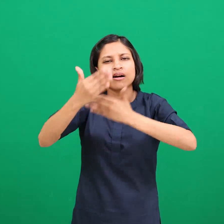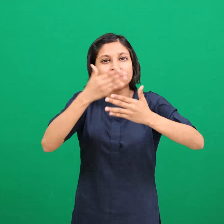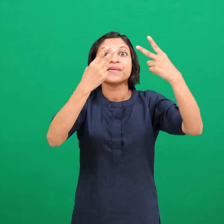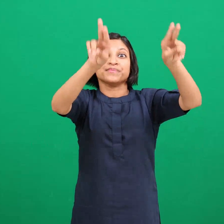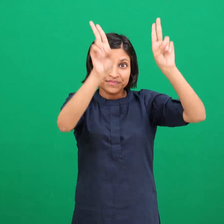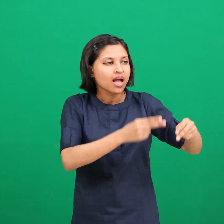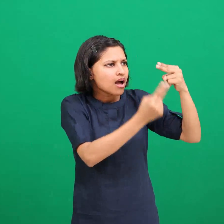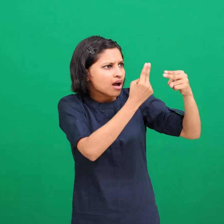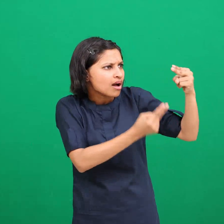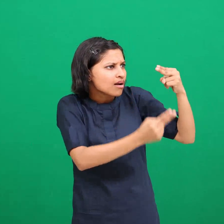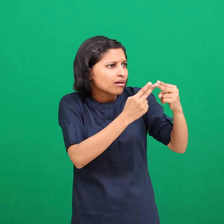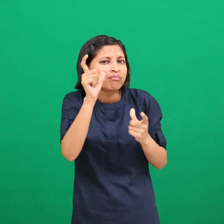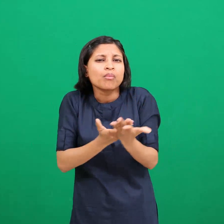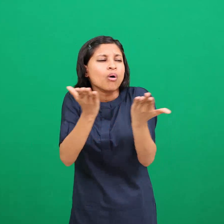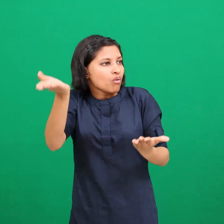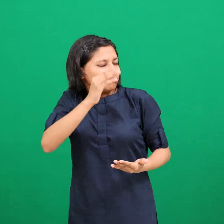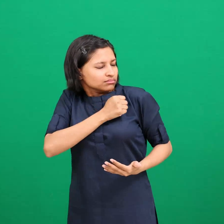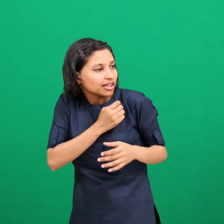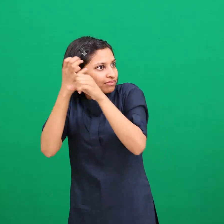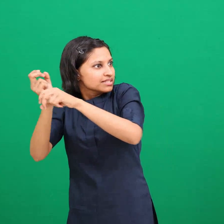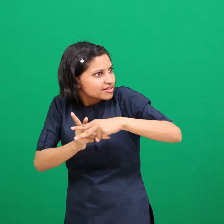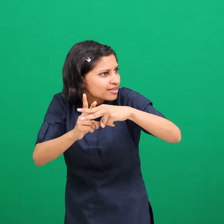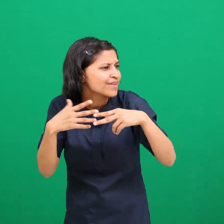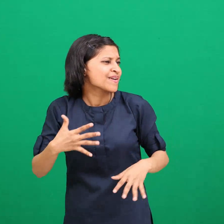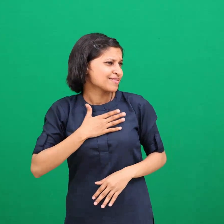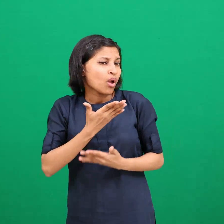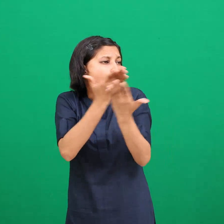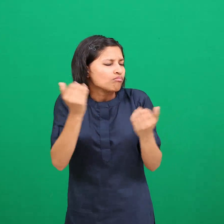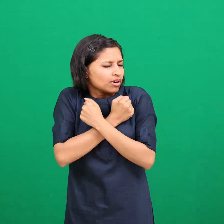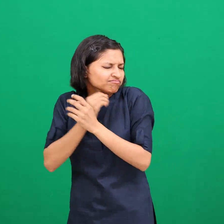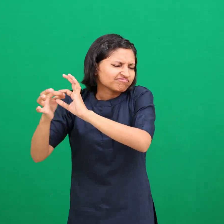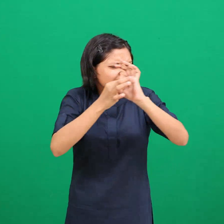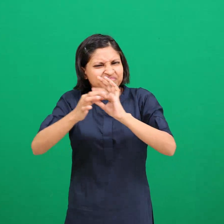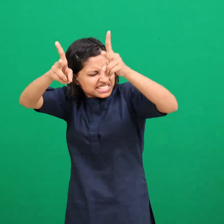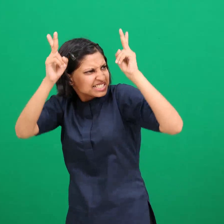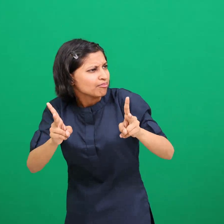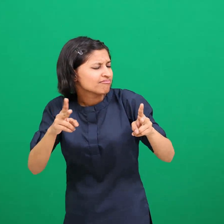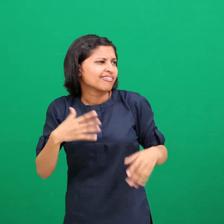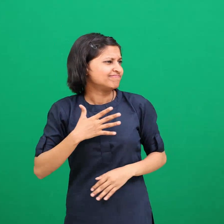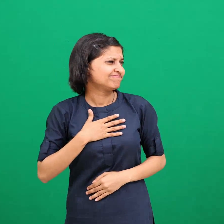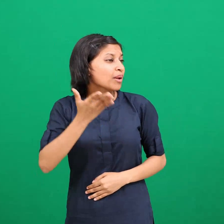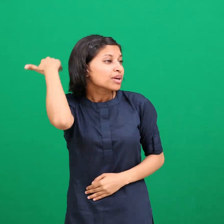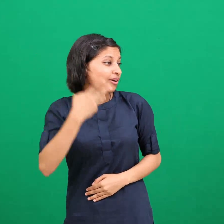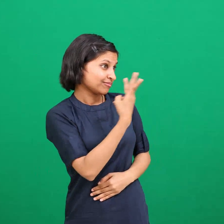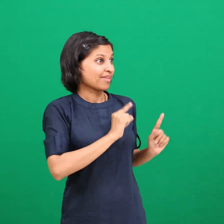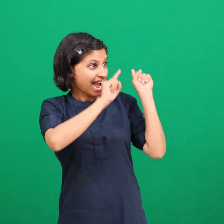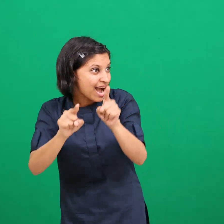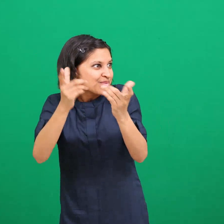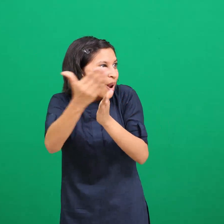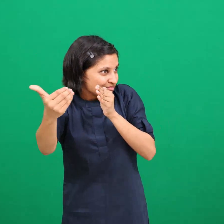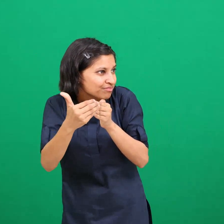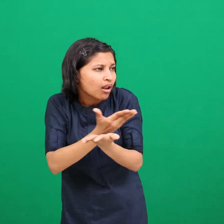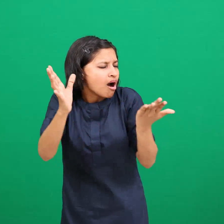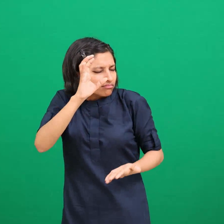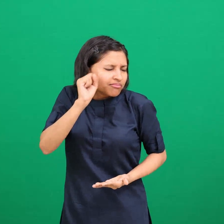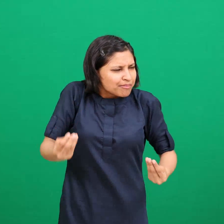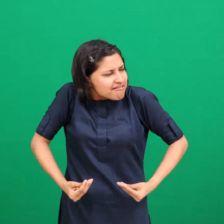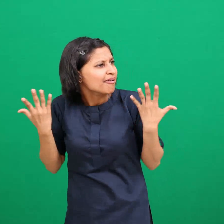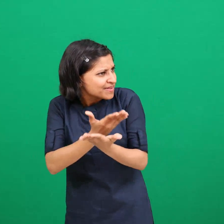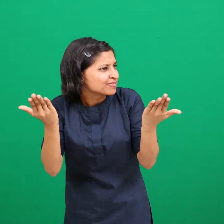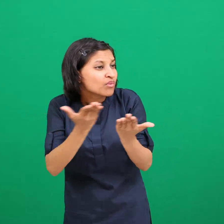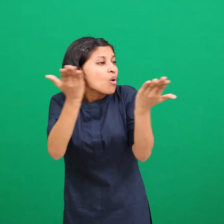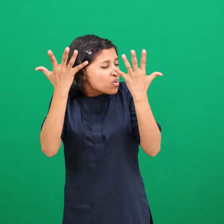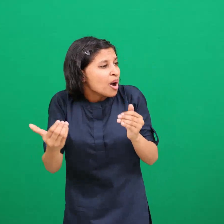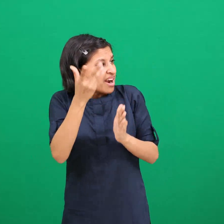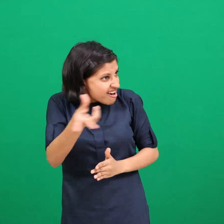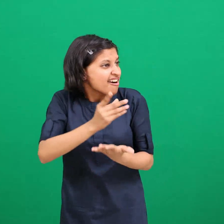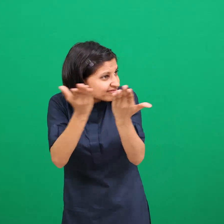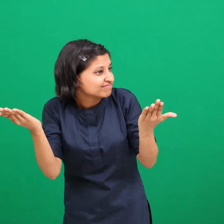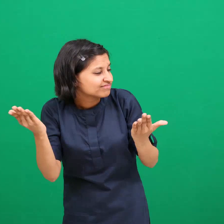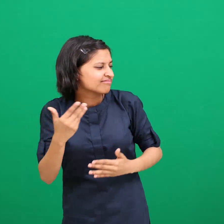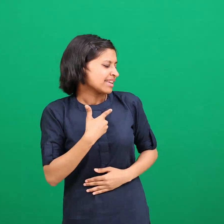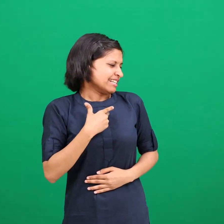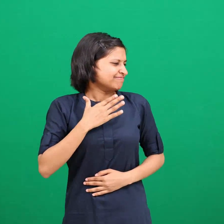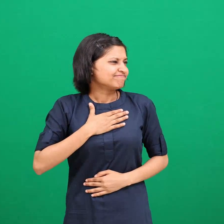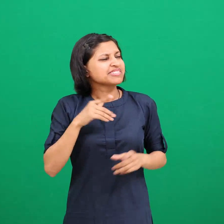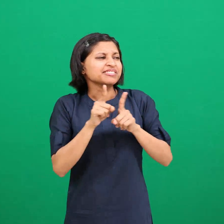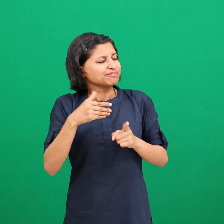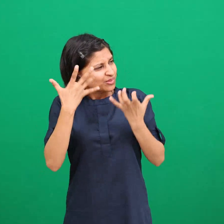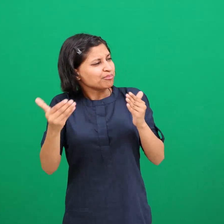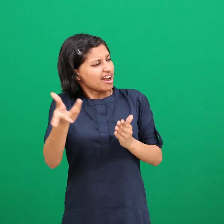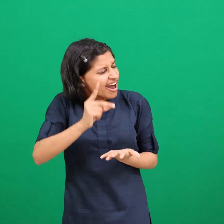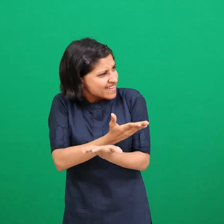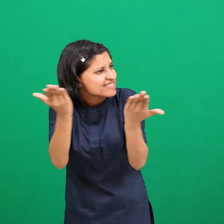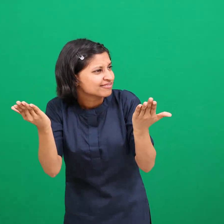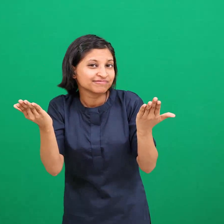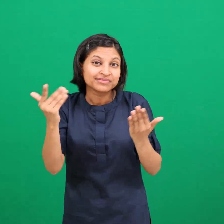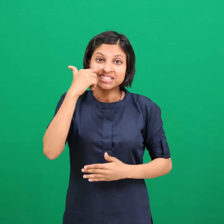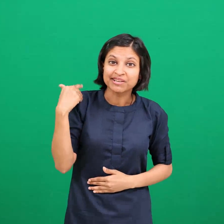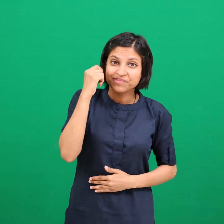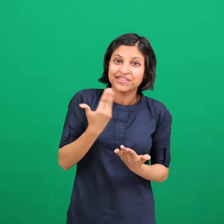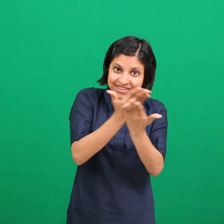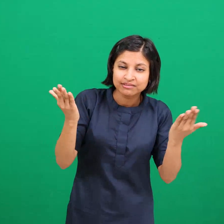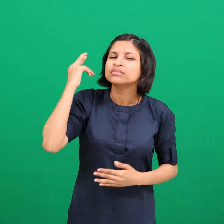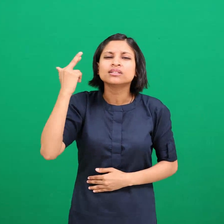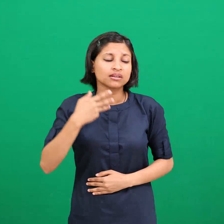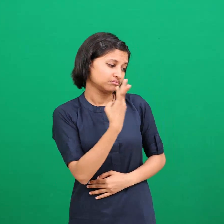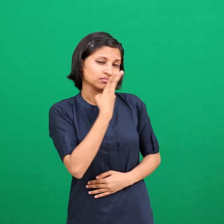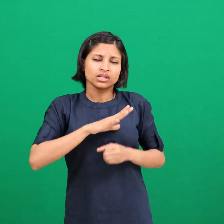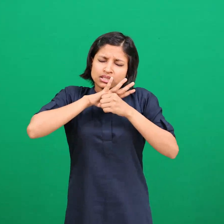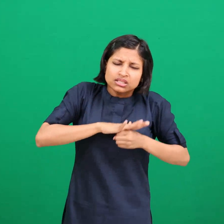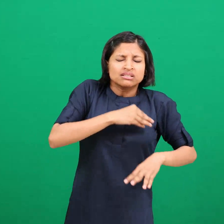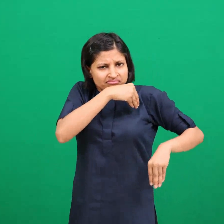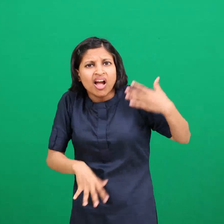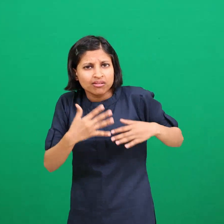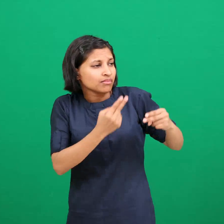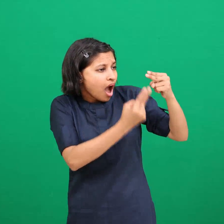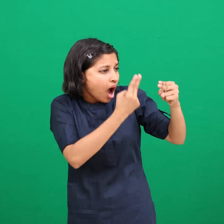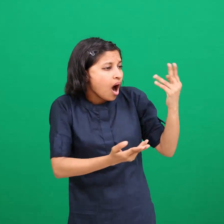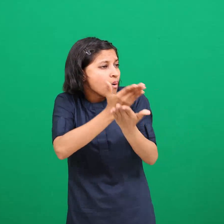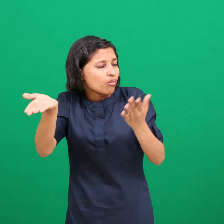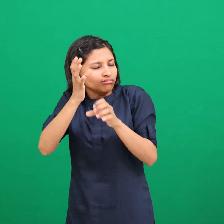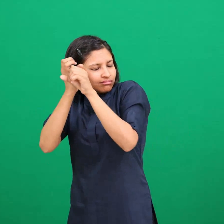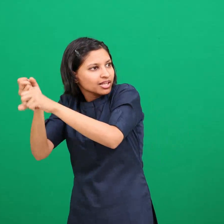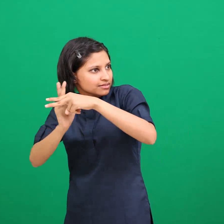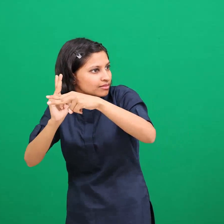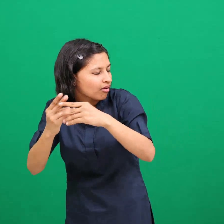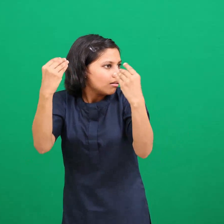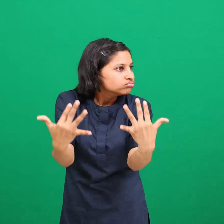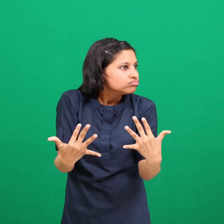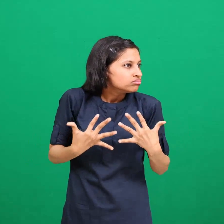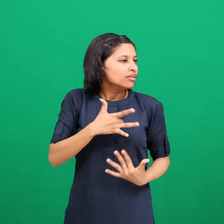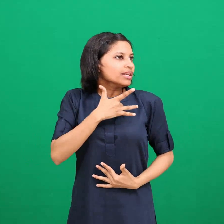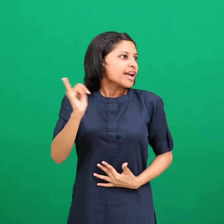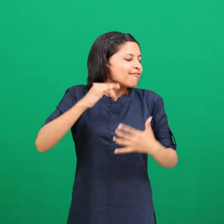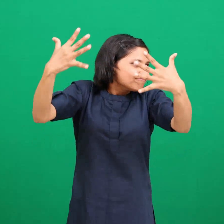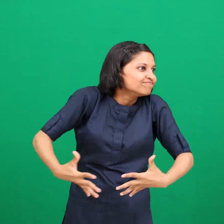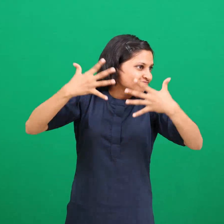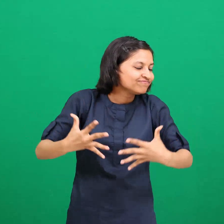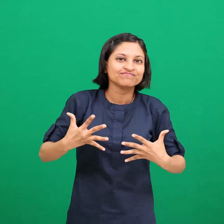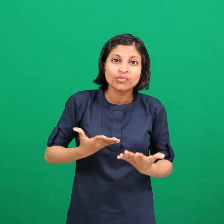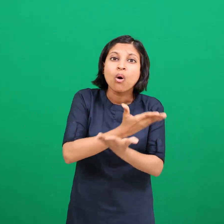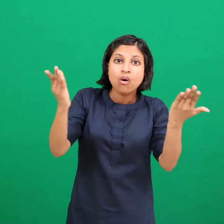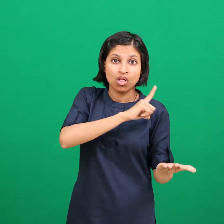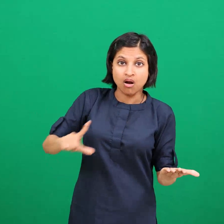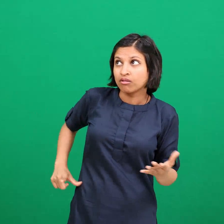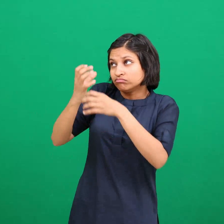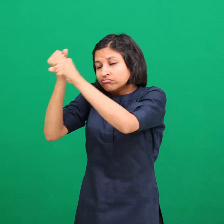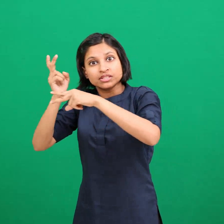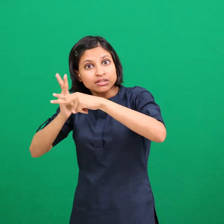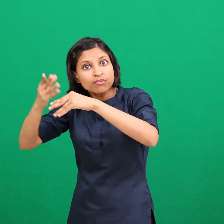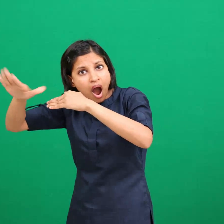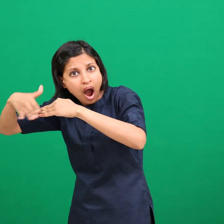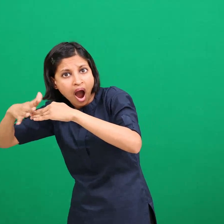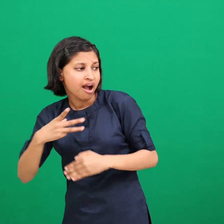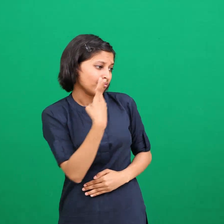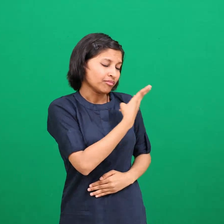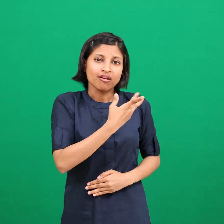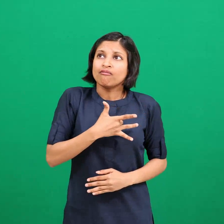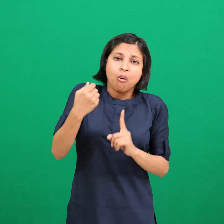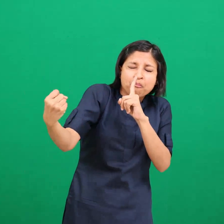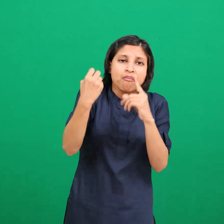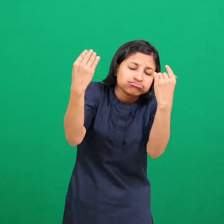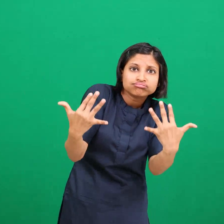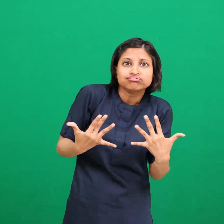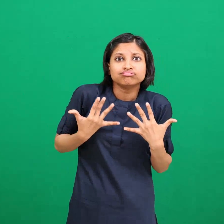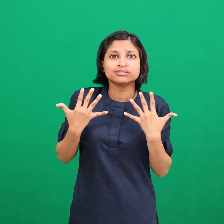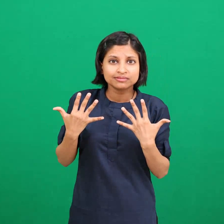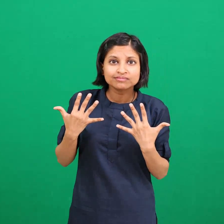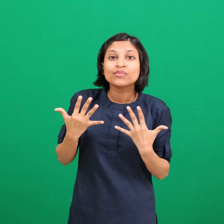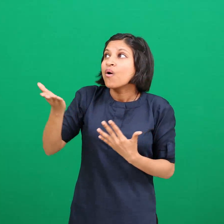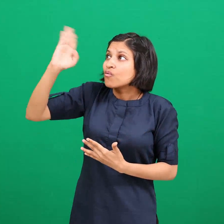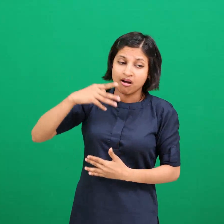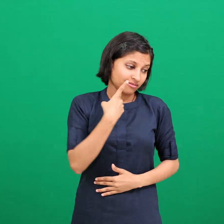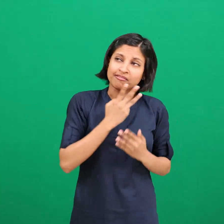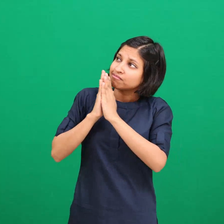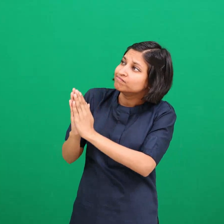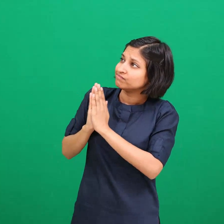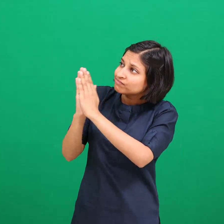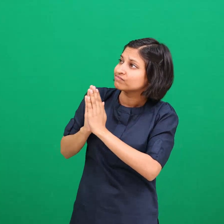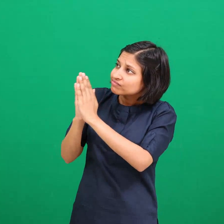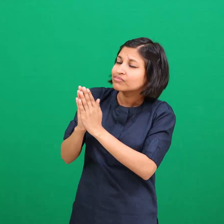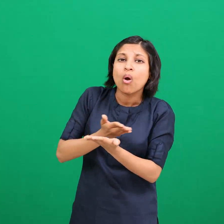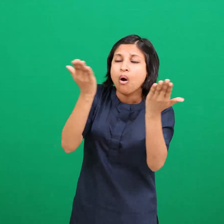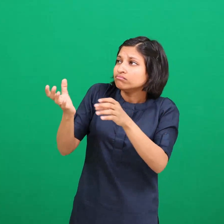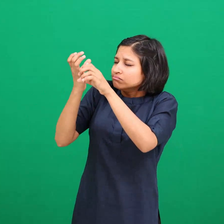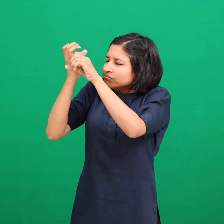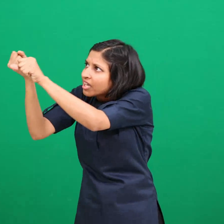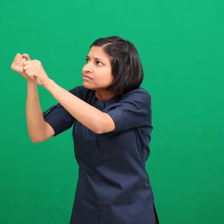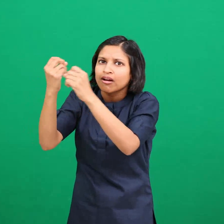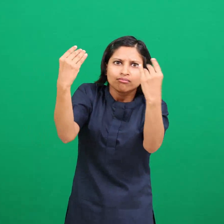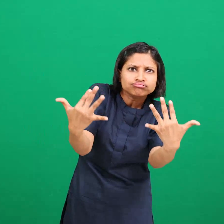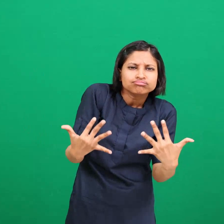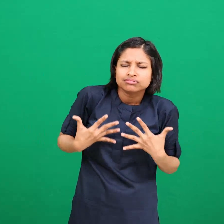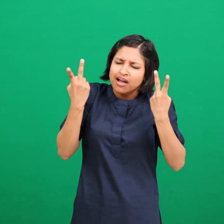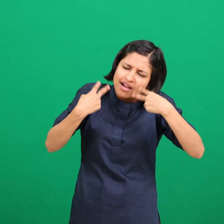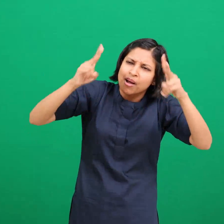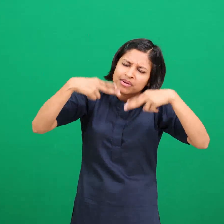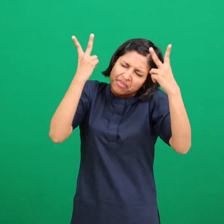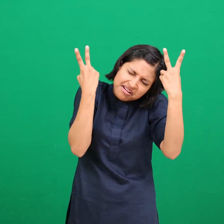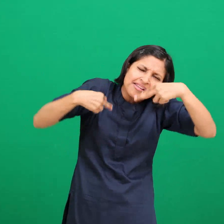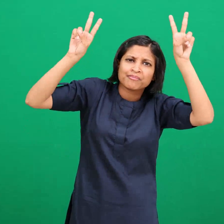But just now, Timothy has returned from his visit with the good news about your faith, your love, and the fond memories you have preserved, longing to see us just as we long to see you. For this reason, brothers, in all our distress and persecution, we have been reassured about you, because of your faith.